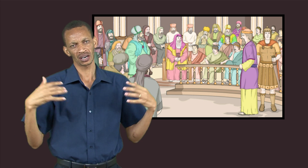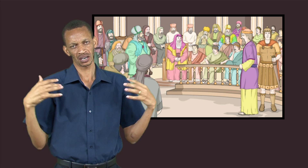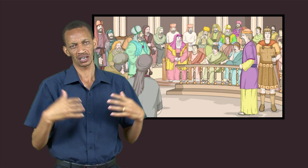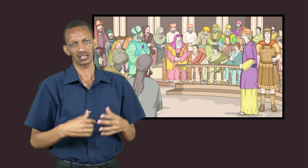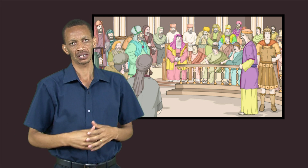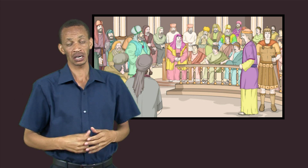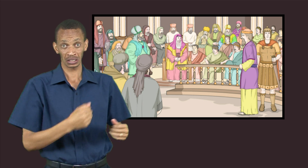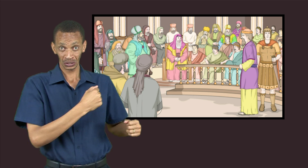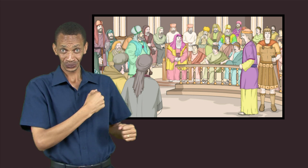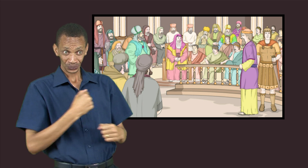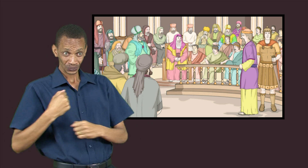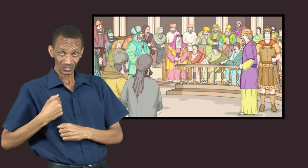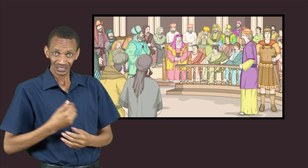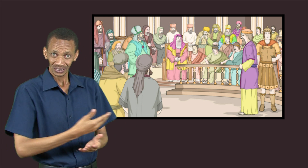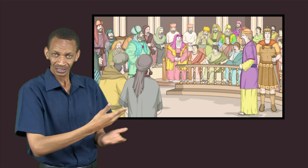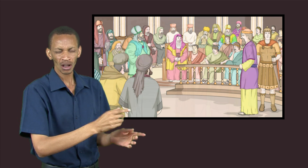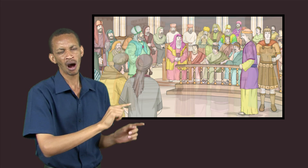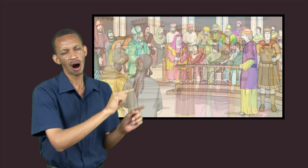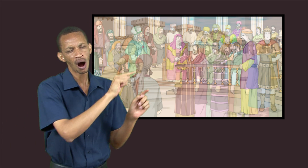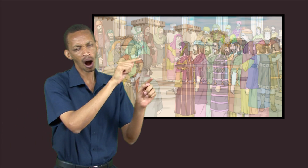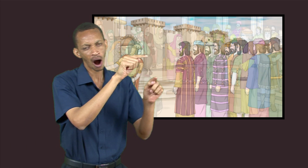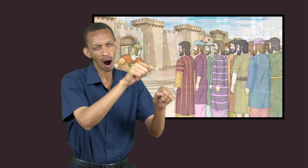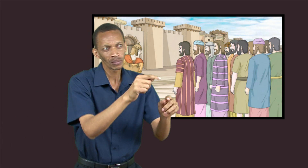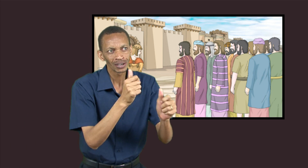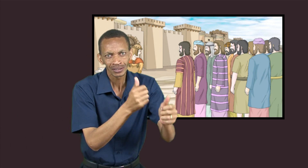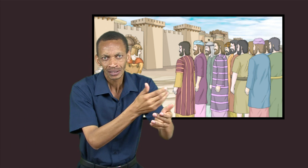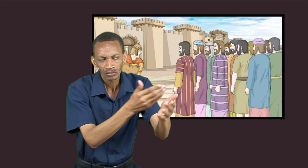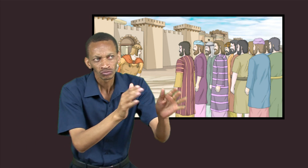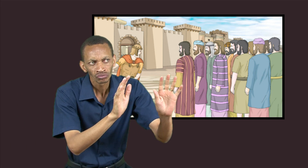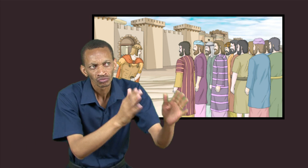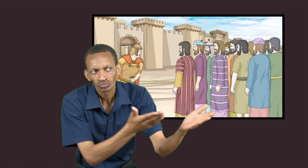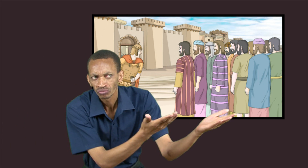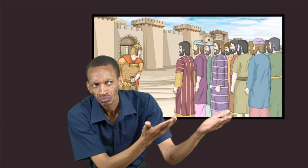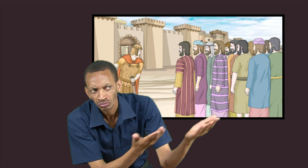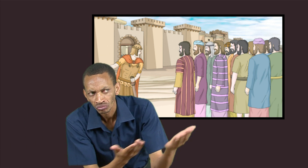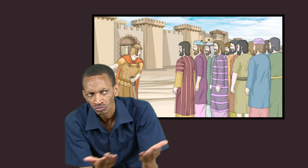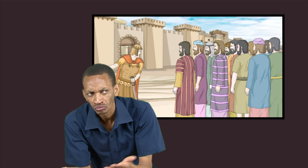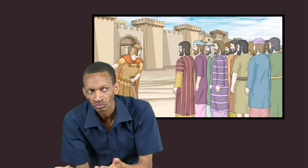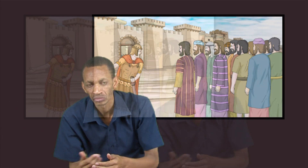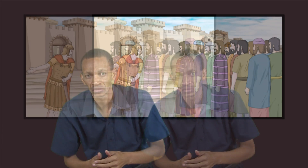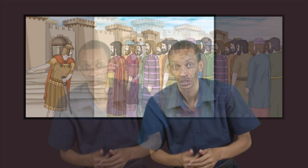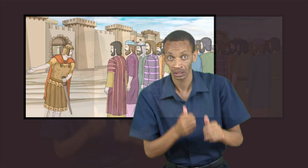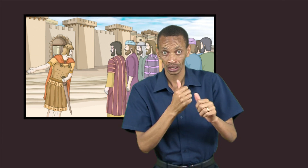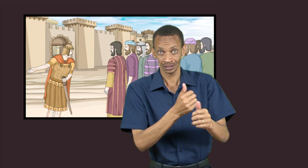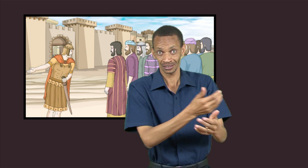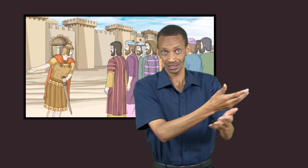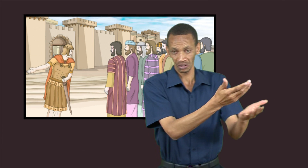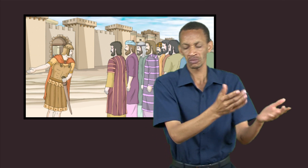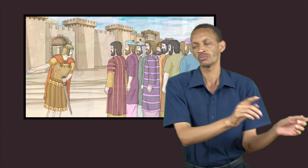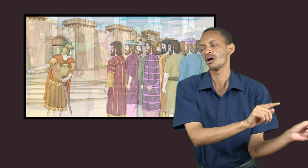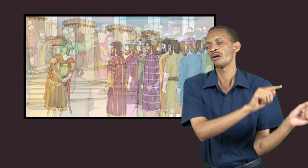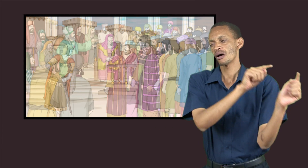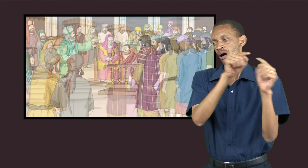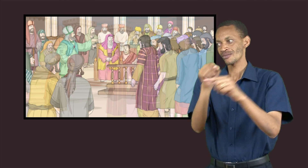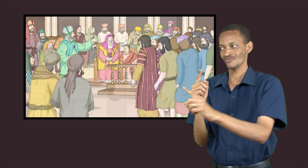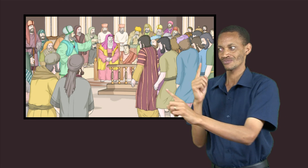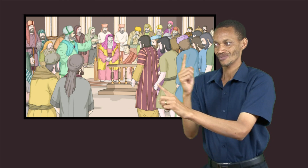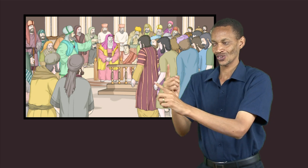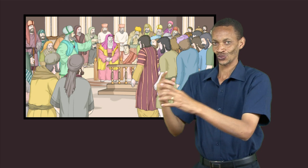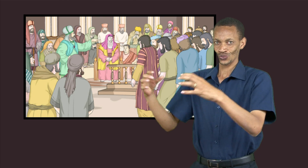At that point, the captain went with the officers and brought the apostles—but not by force, for fear the people would stone them.